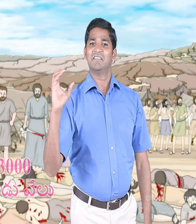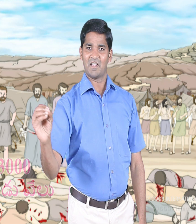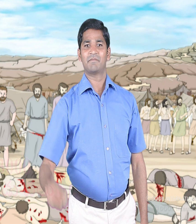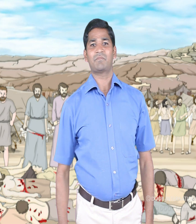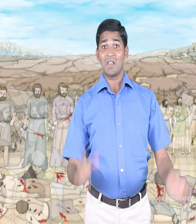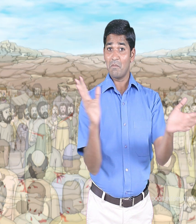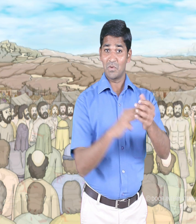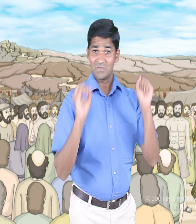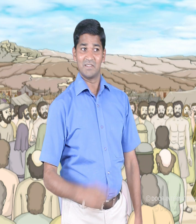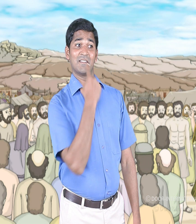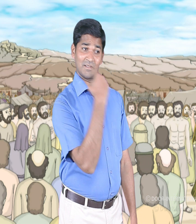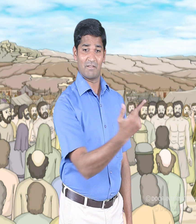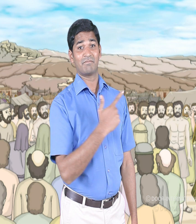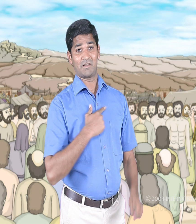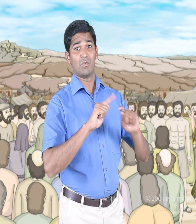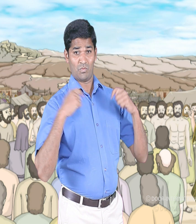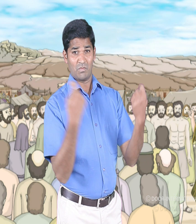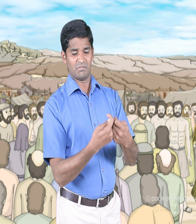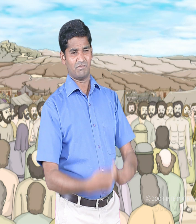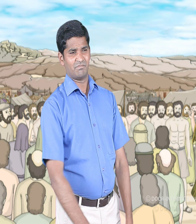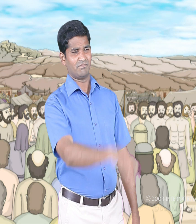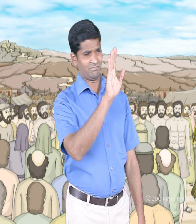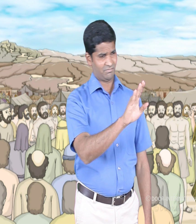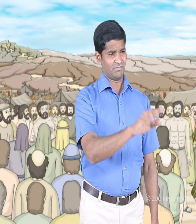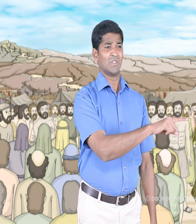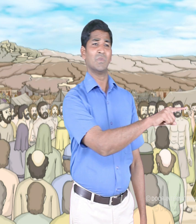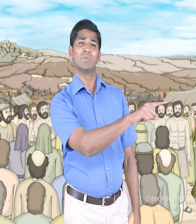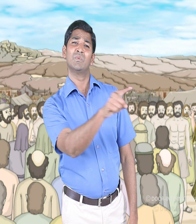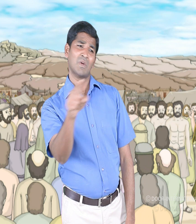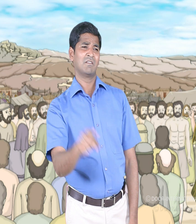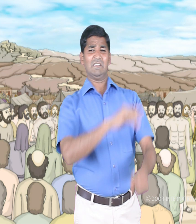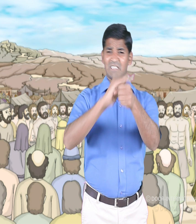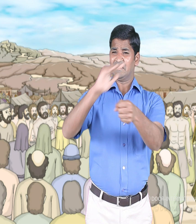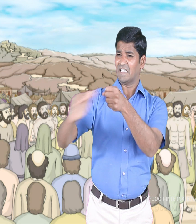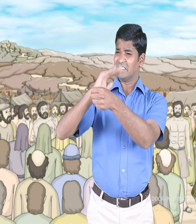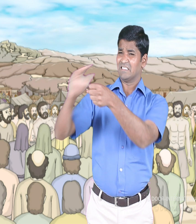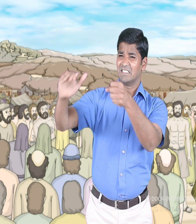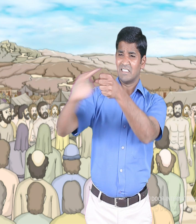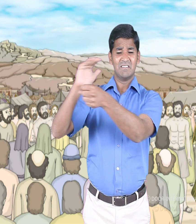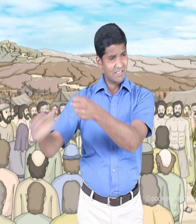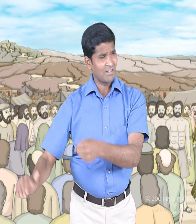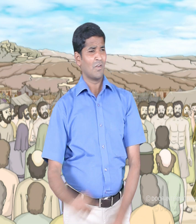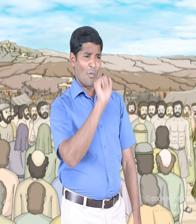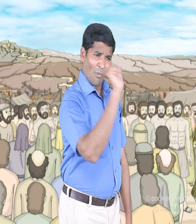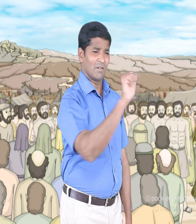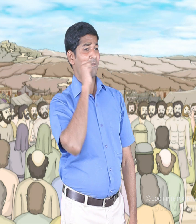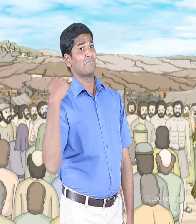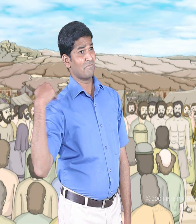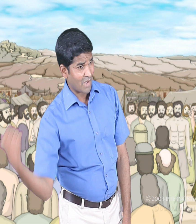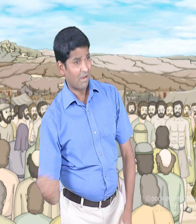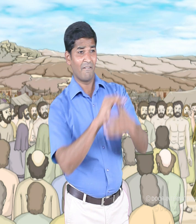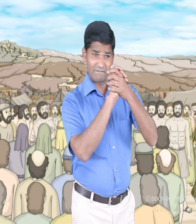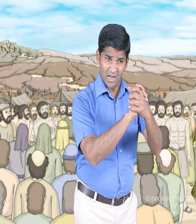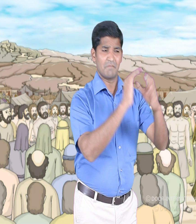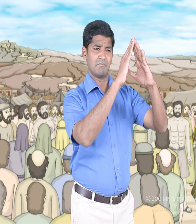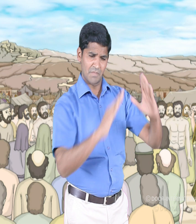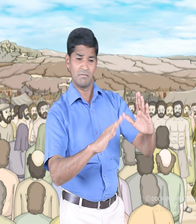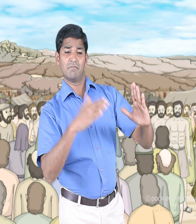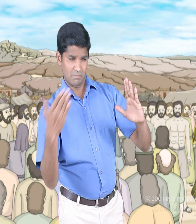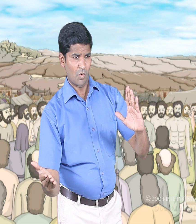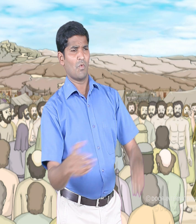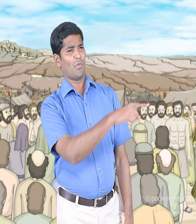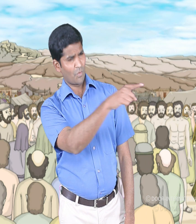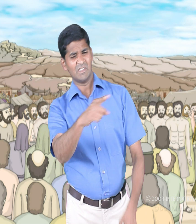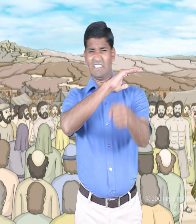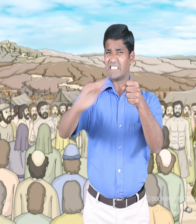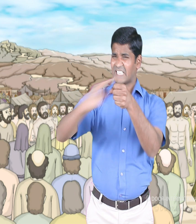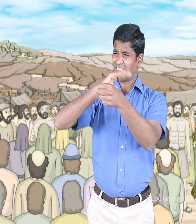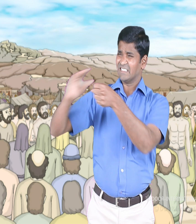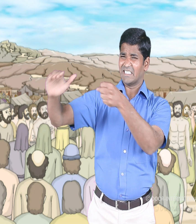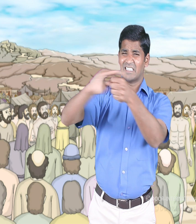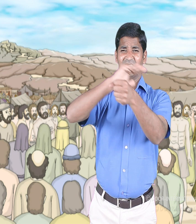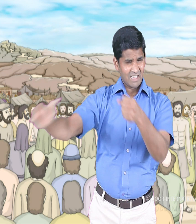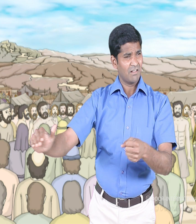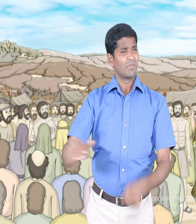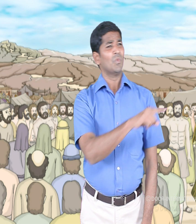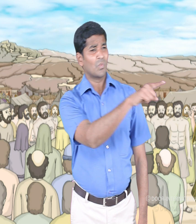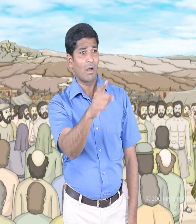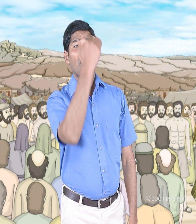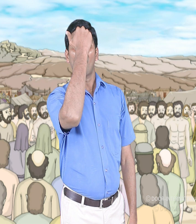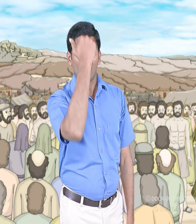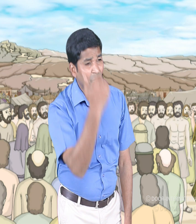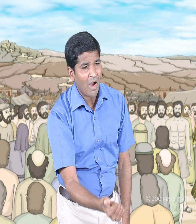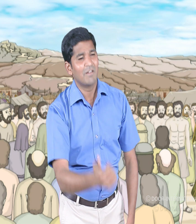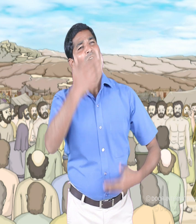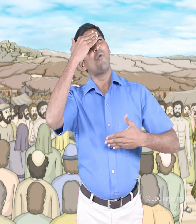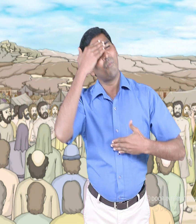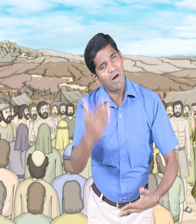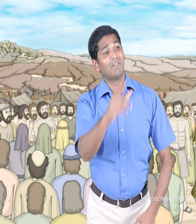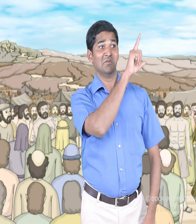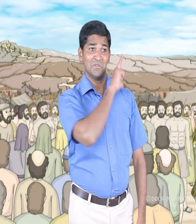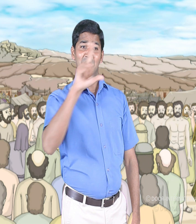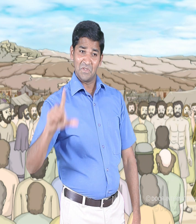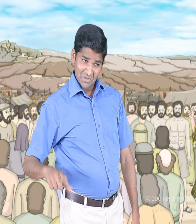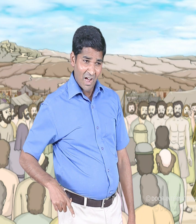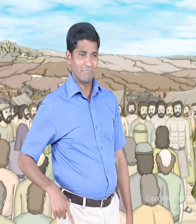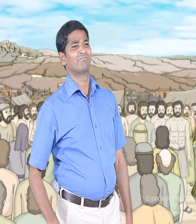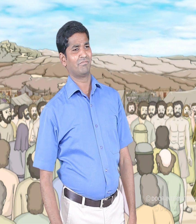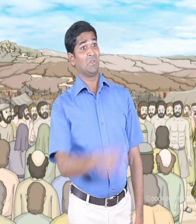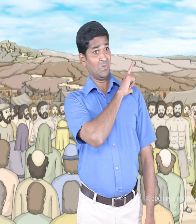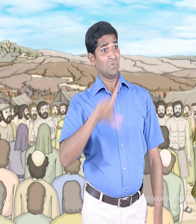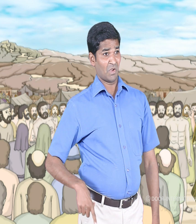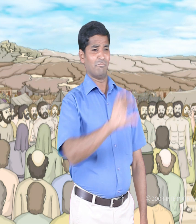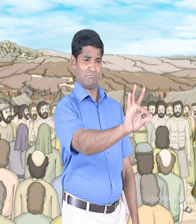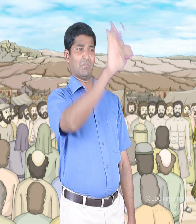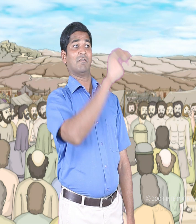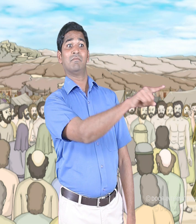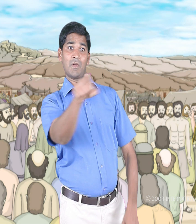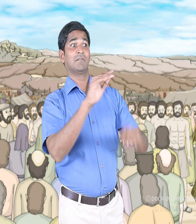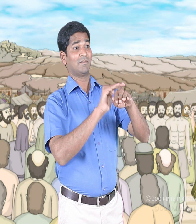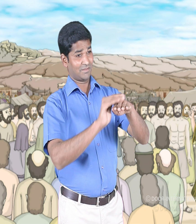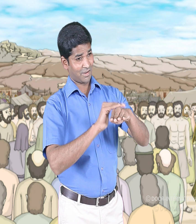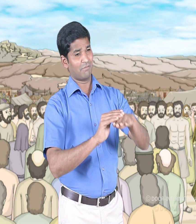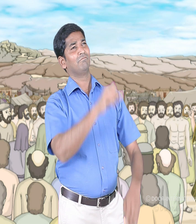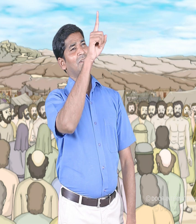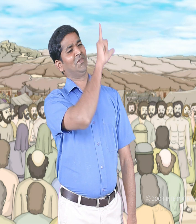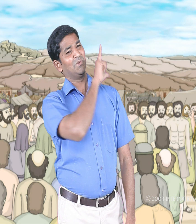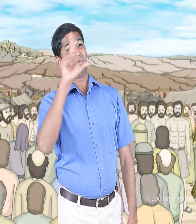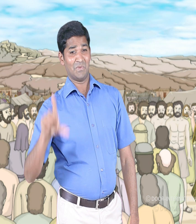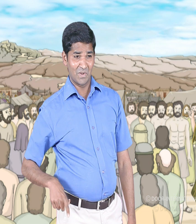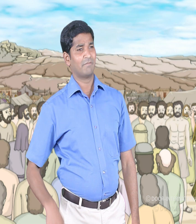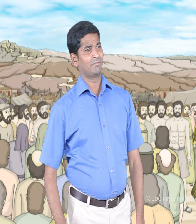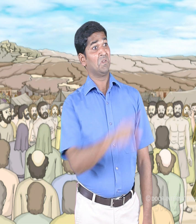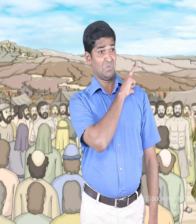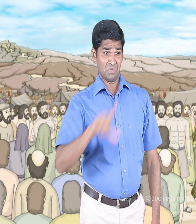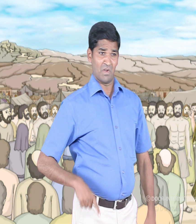Afterward, Moses said, “Today you have been ordained for service to the LORD, since each man went against his son and his brother;